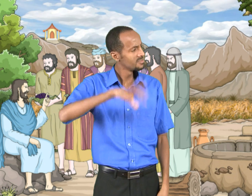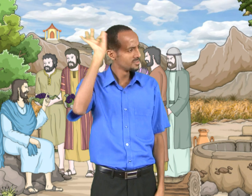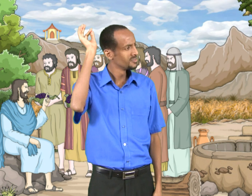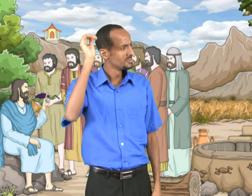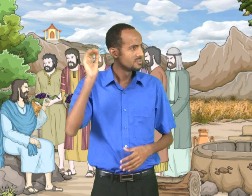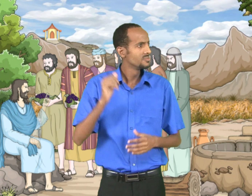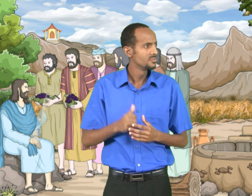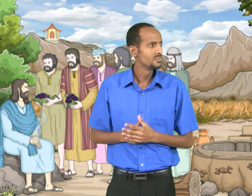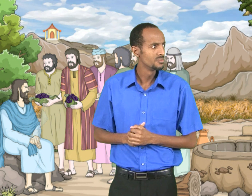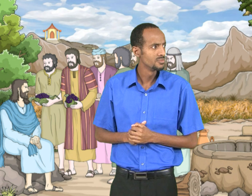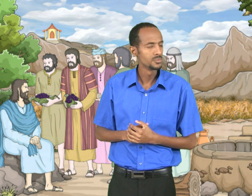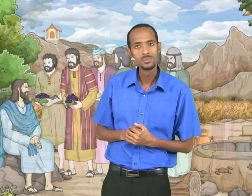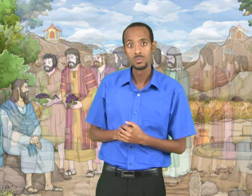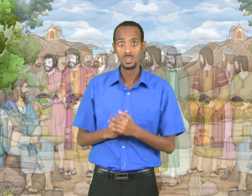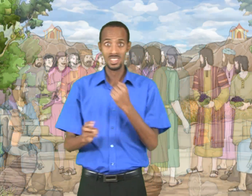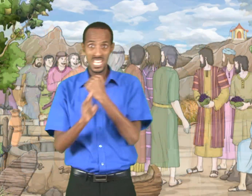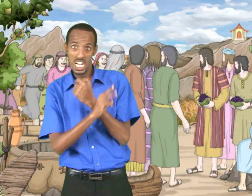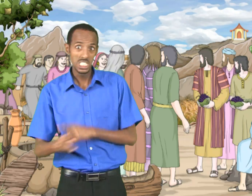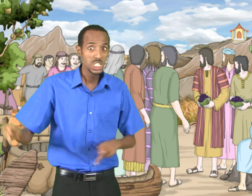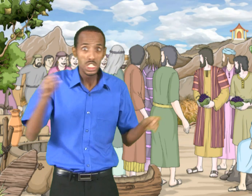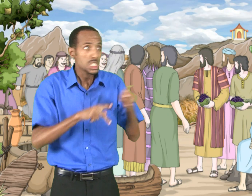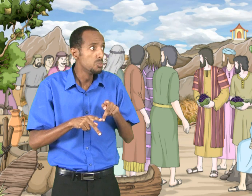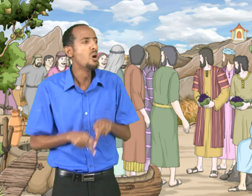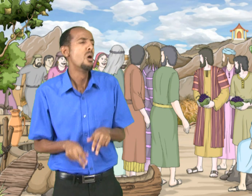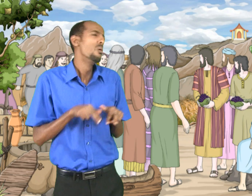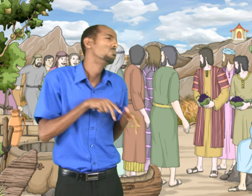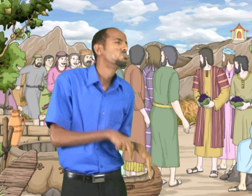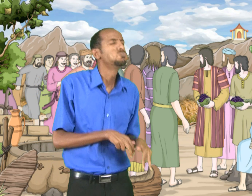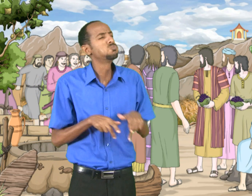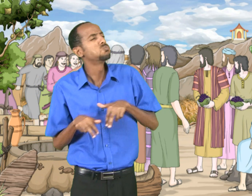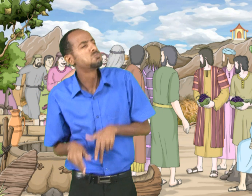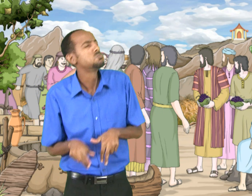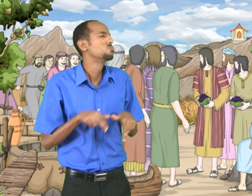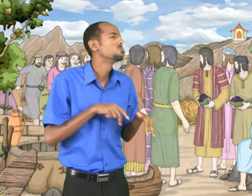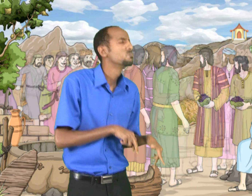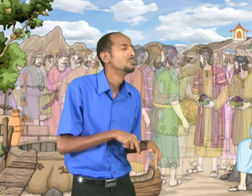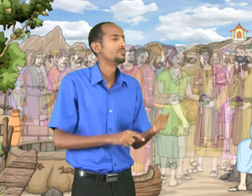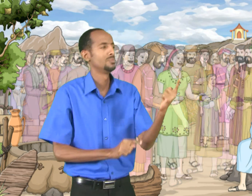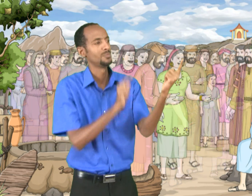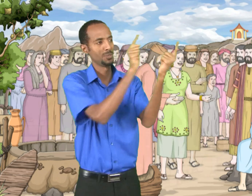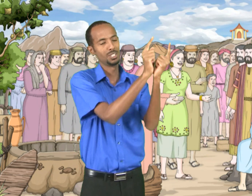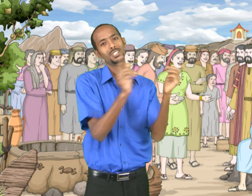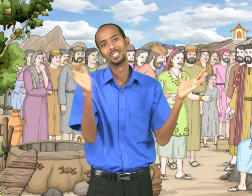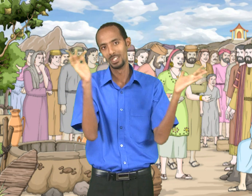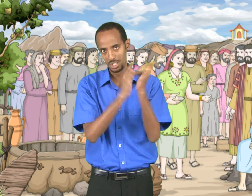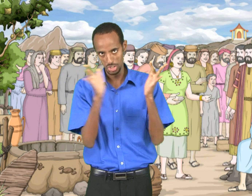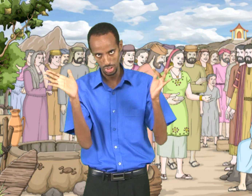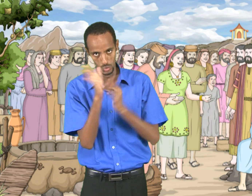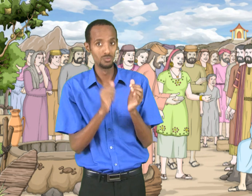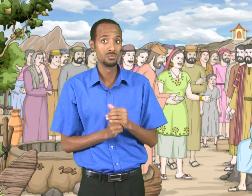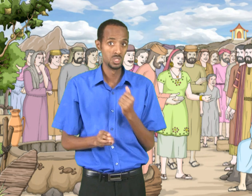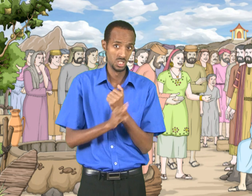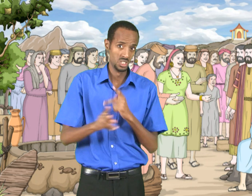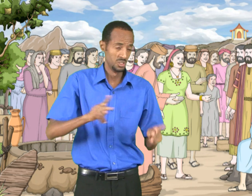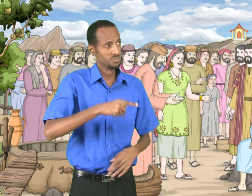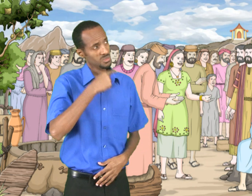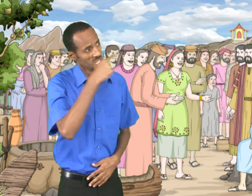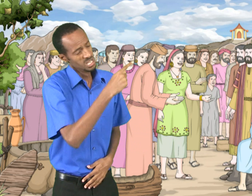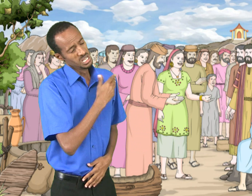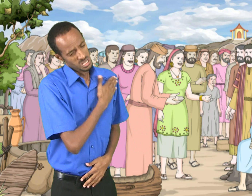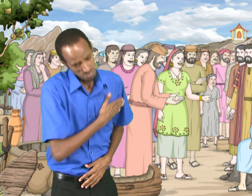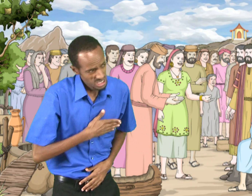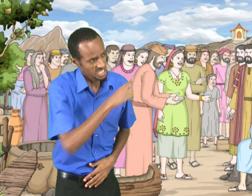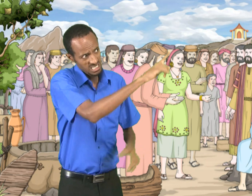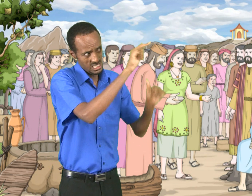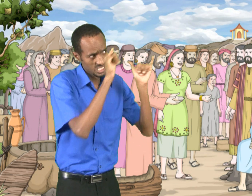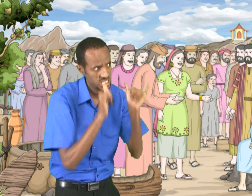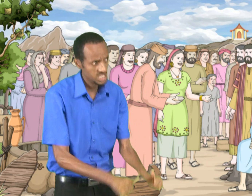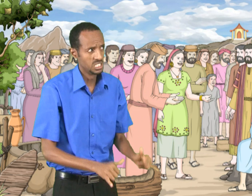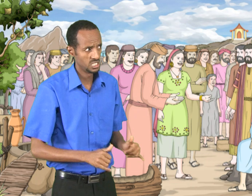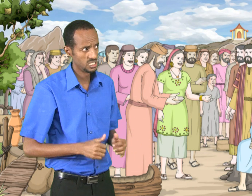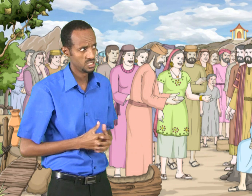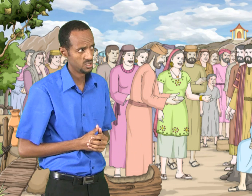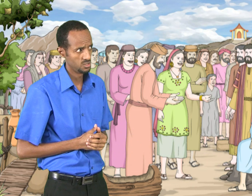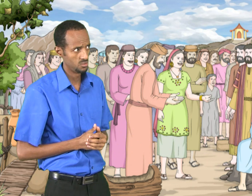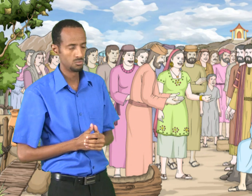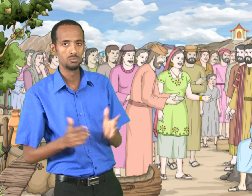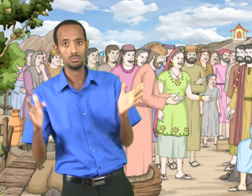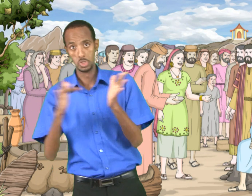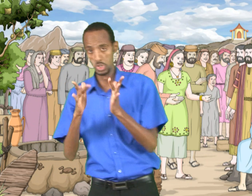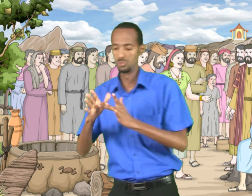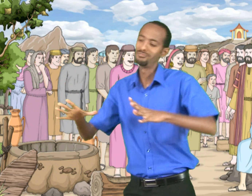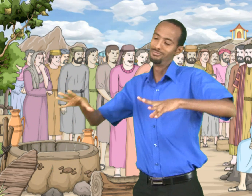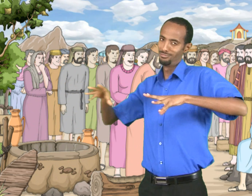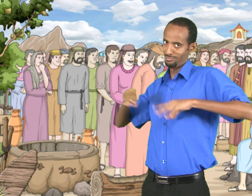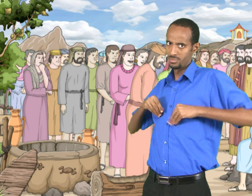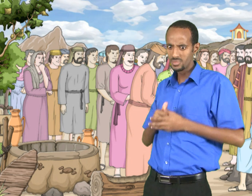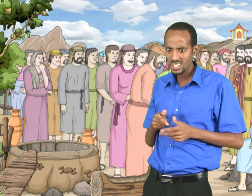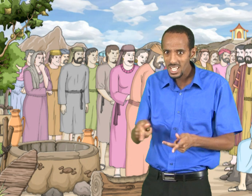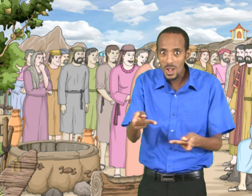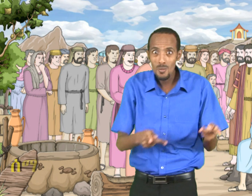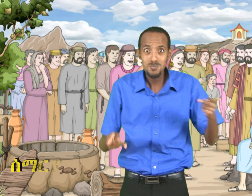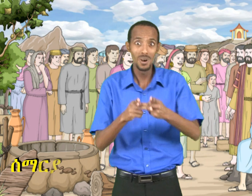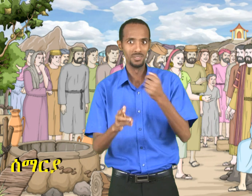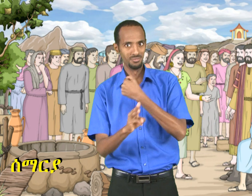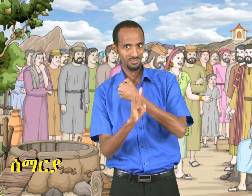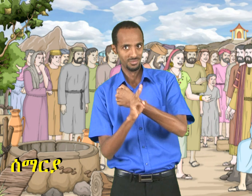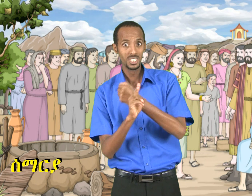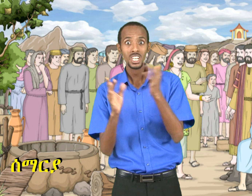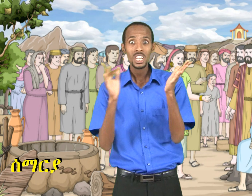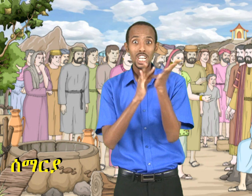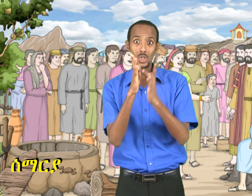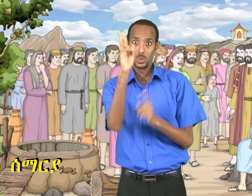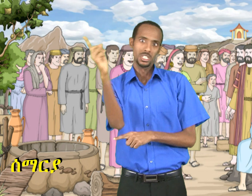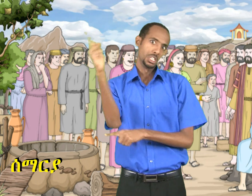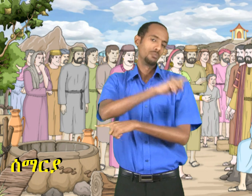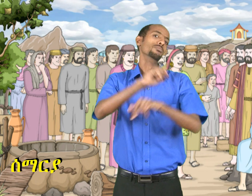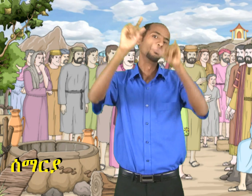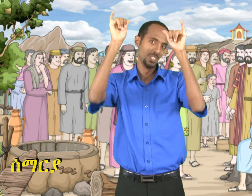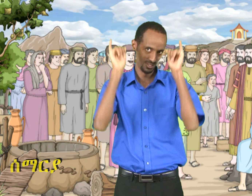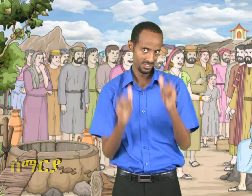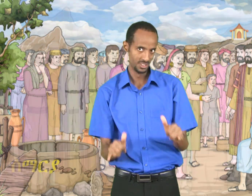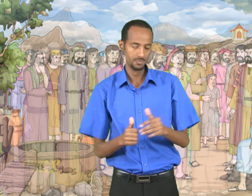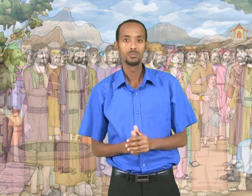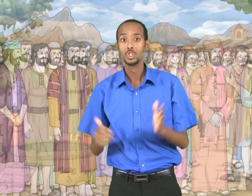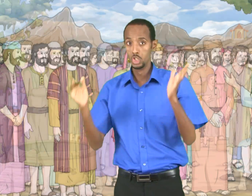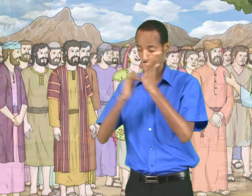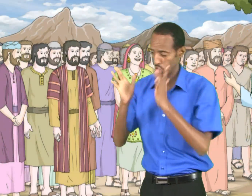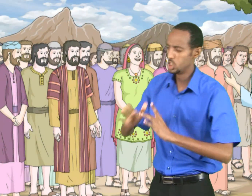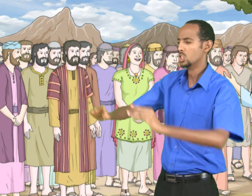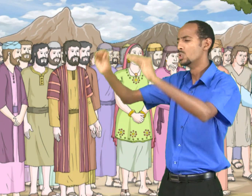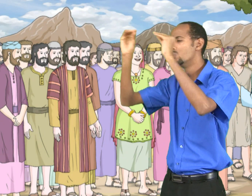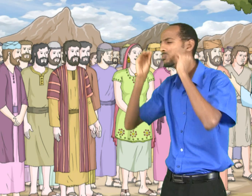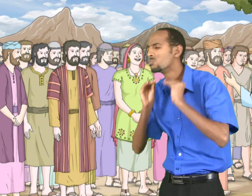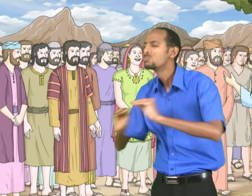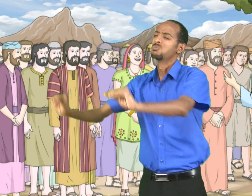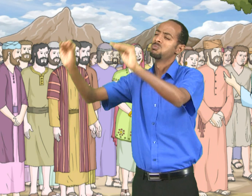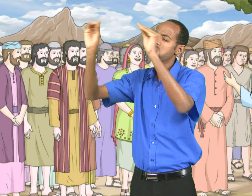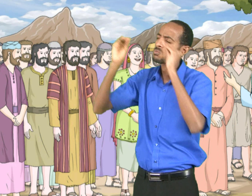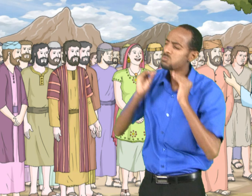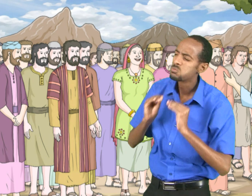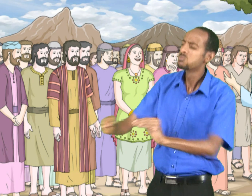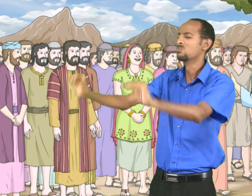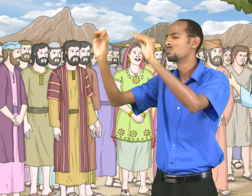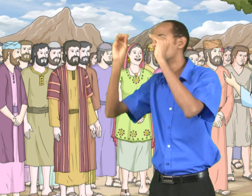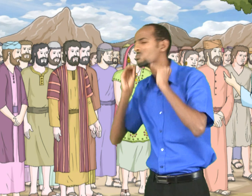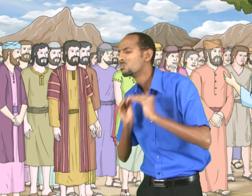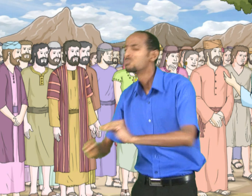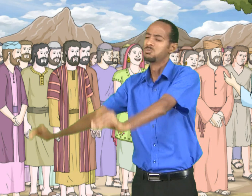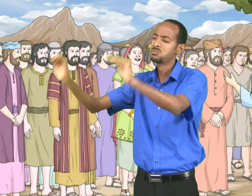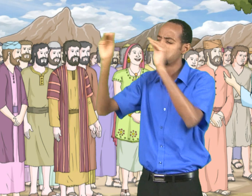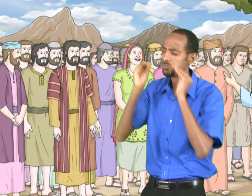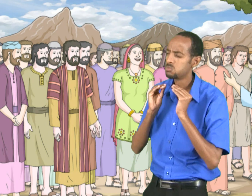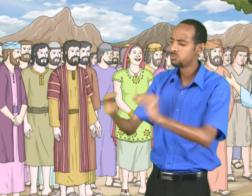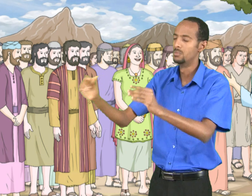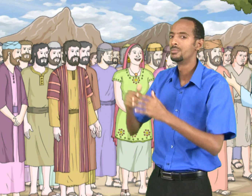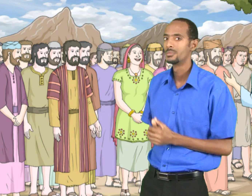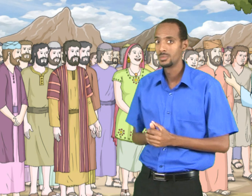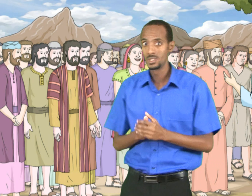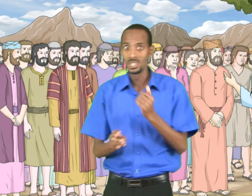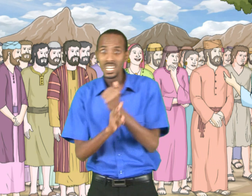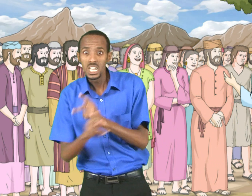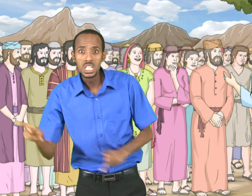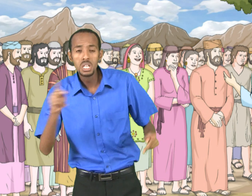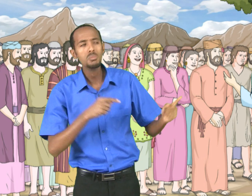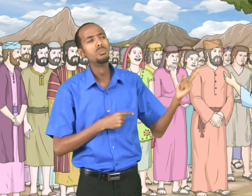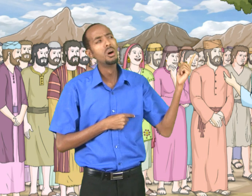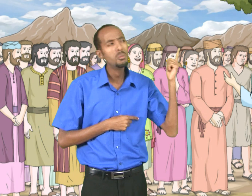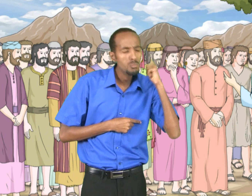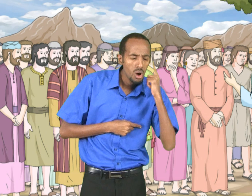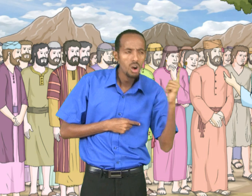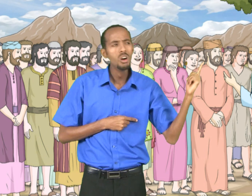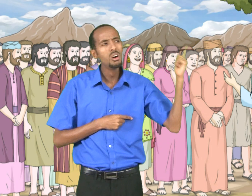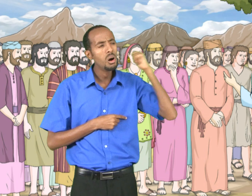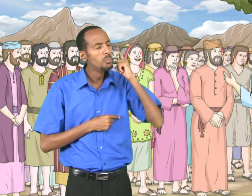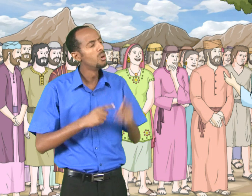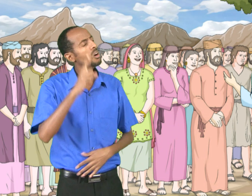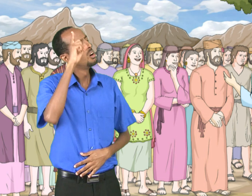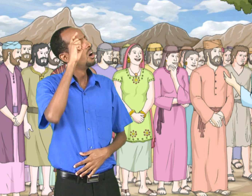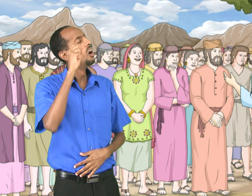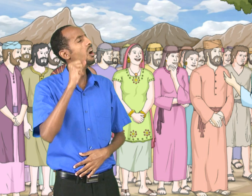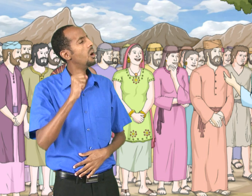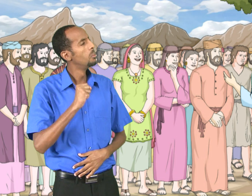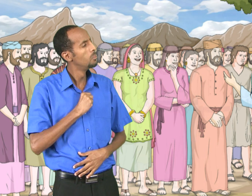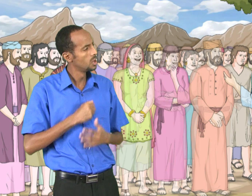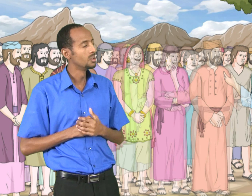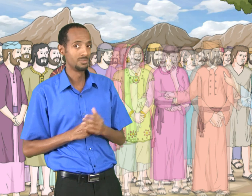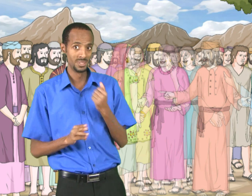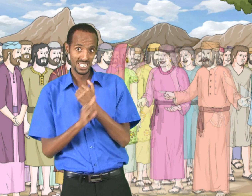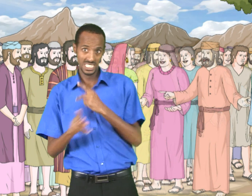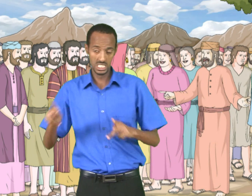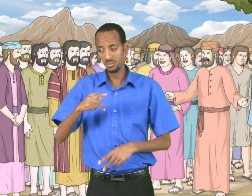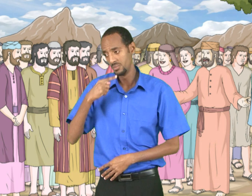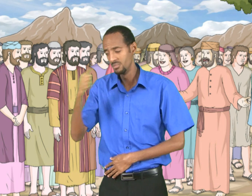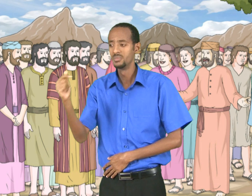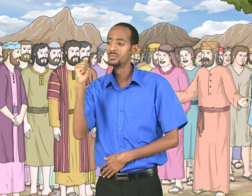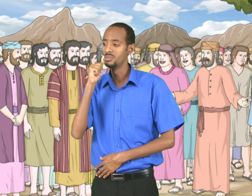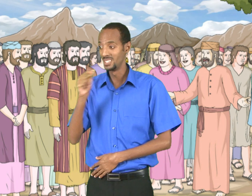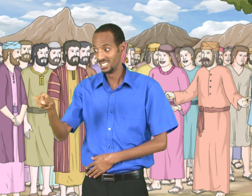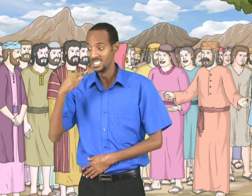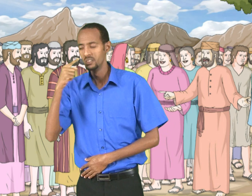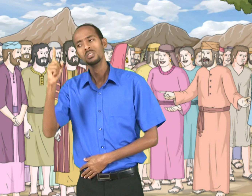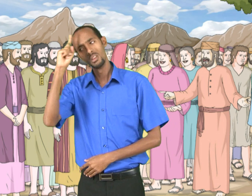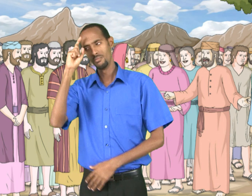Many of the Samaritans from that town believed in Jesus because of the woman’s testimony, “He told me everything I ever did.” So when the Samaritans came to Him, they asked Him to stay with them, and He stayed two days.